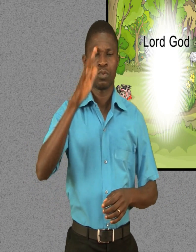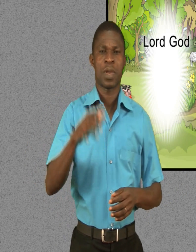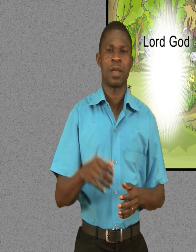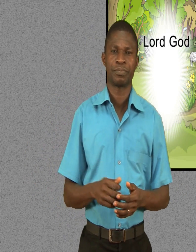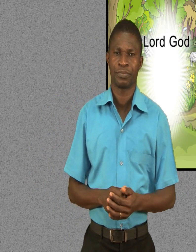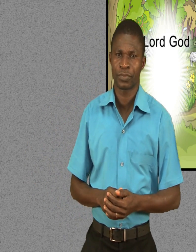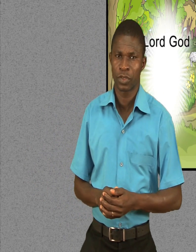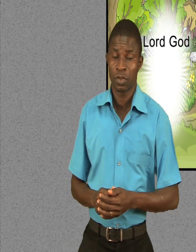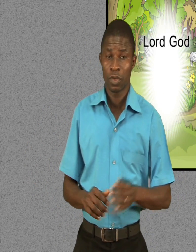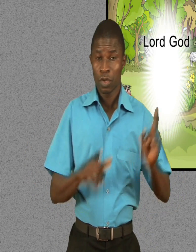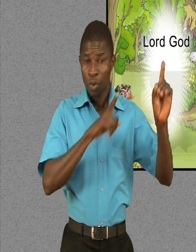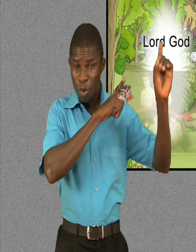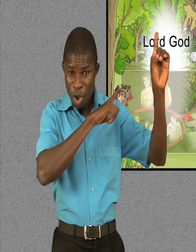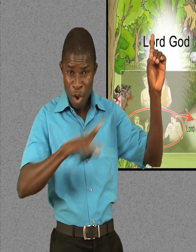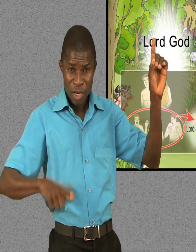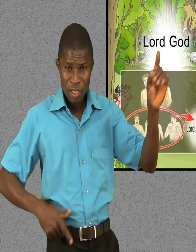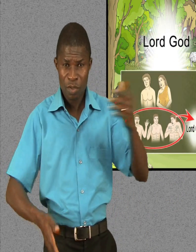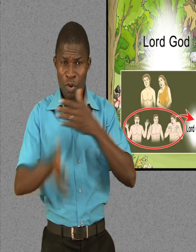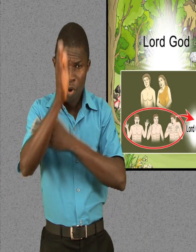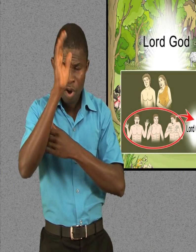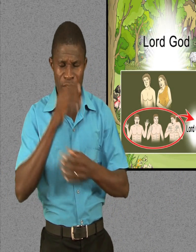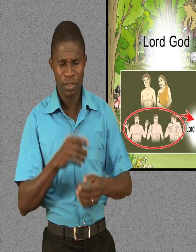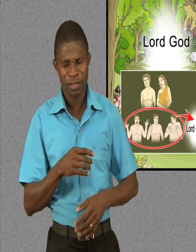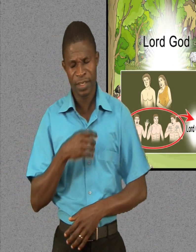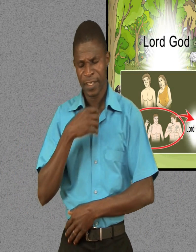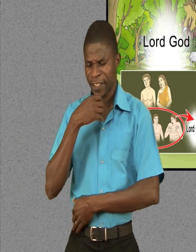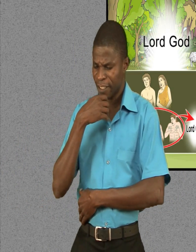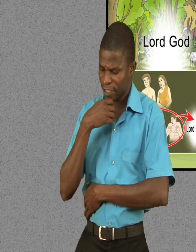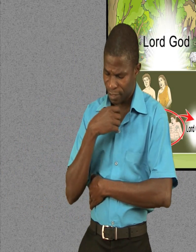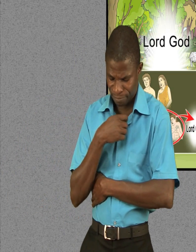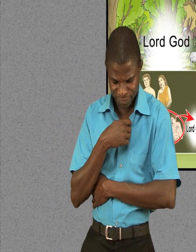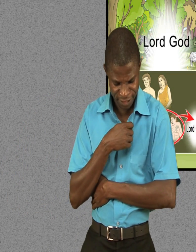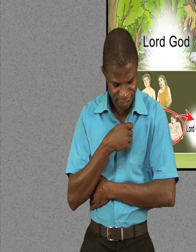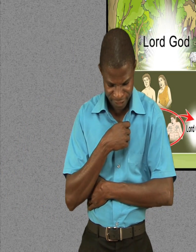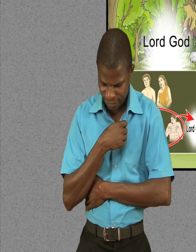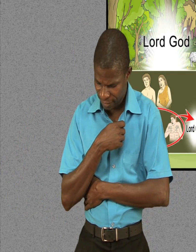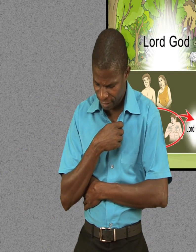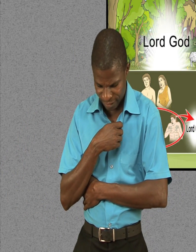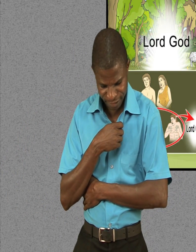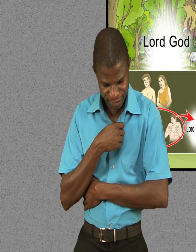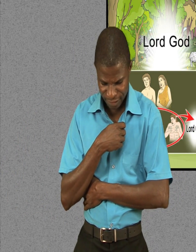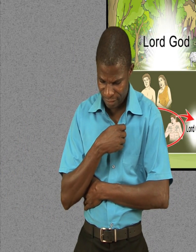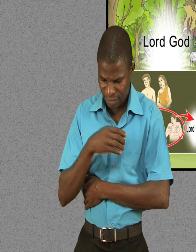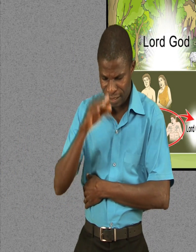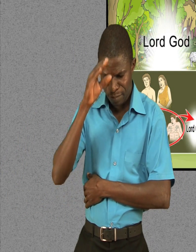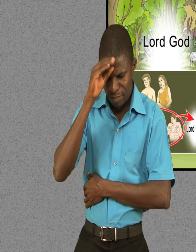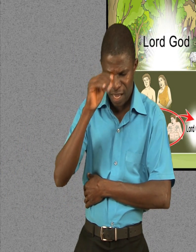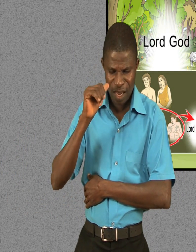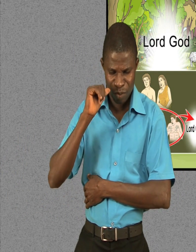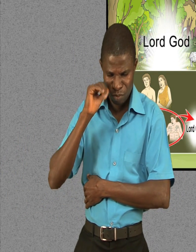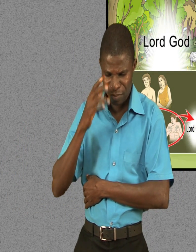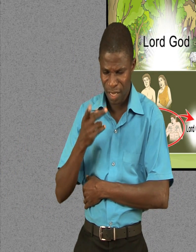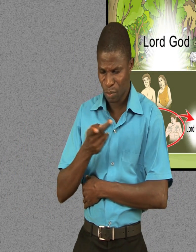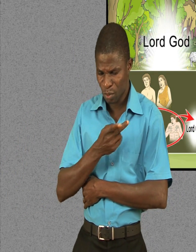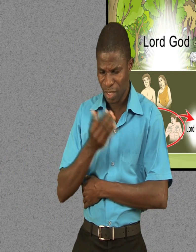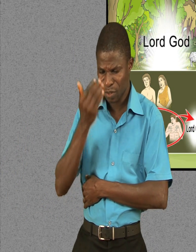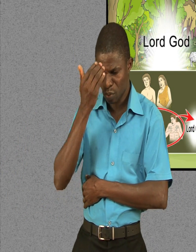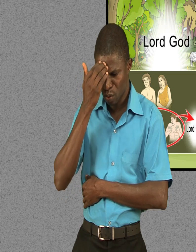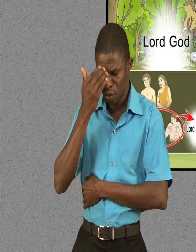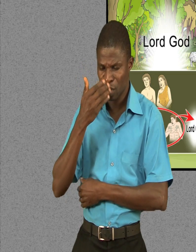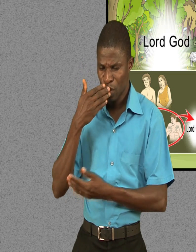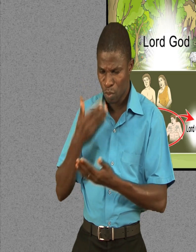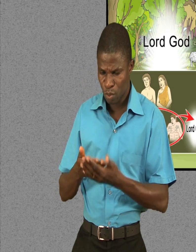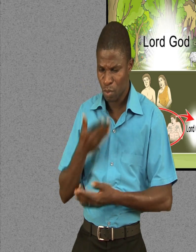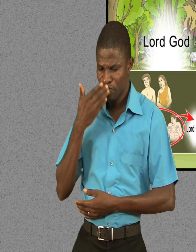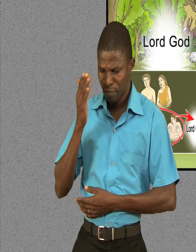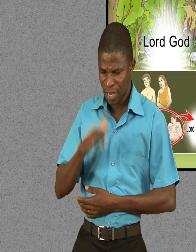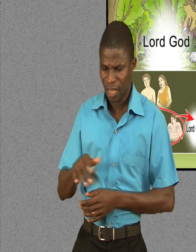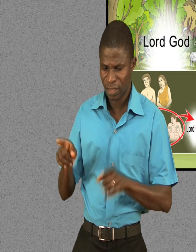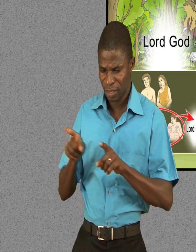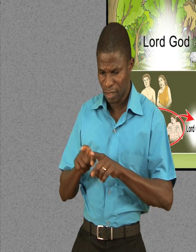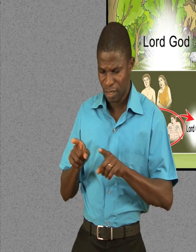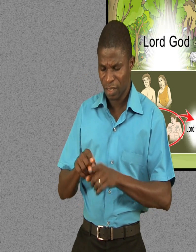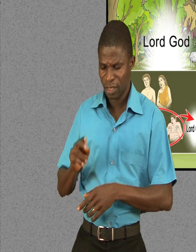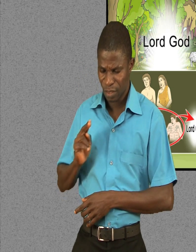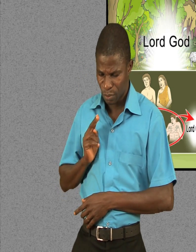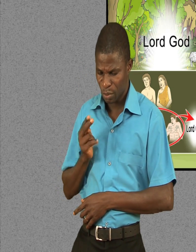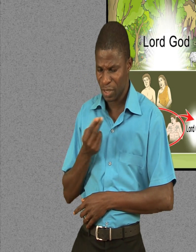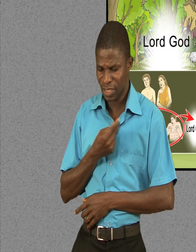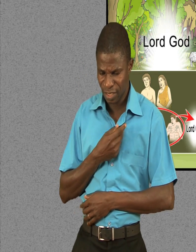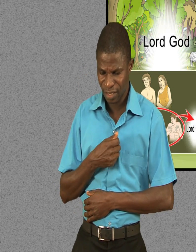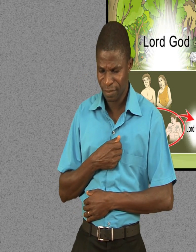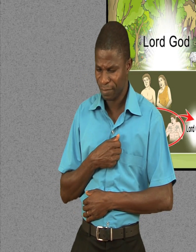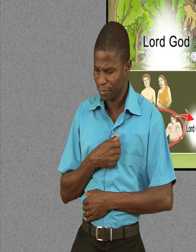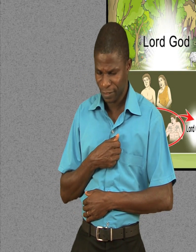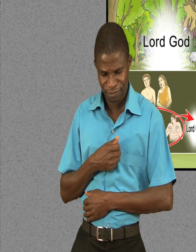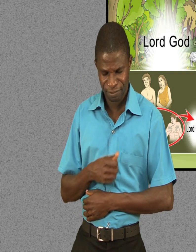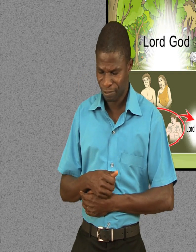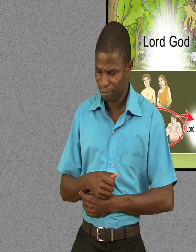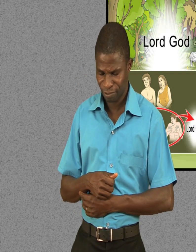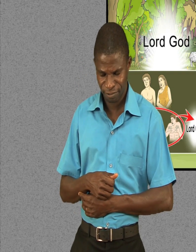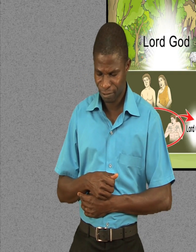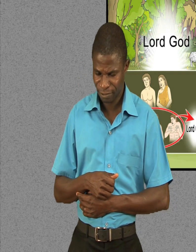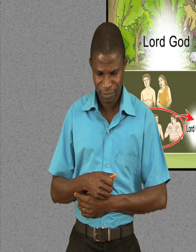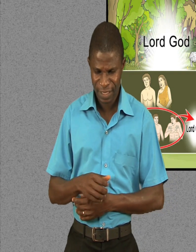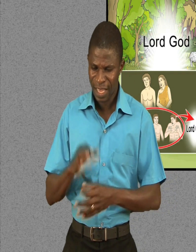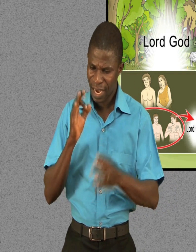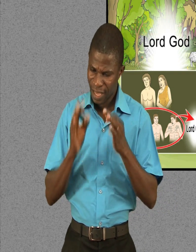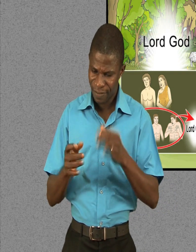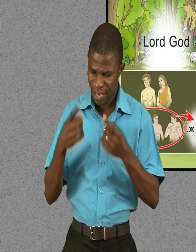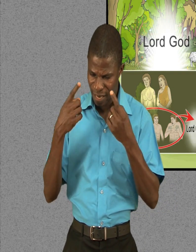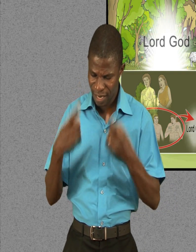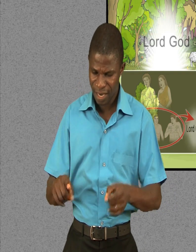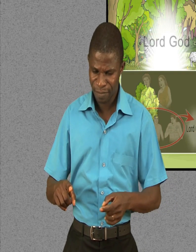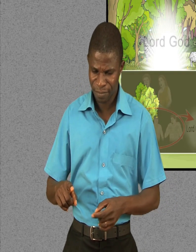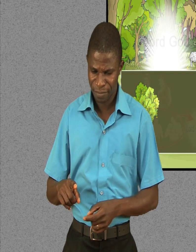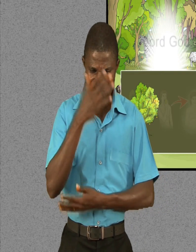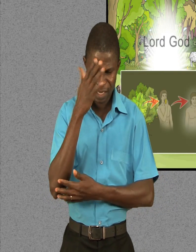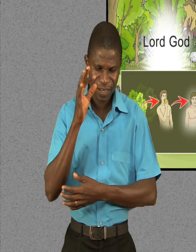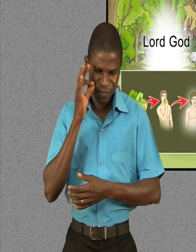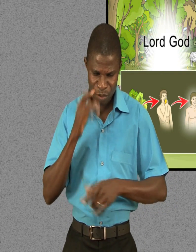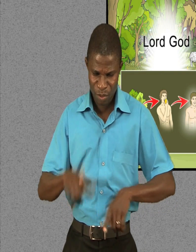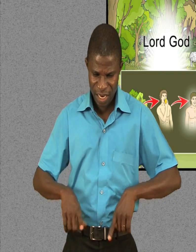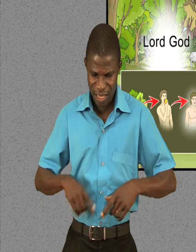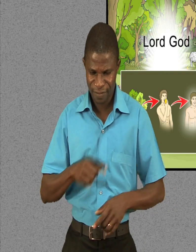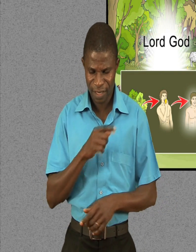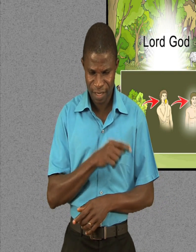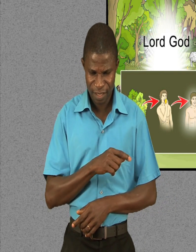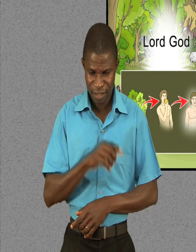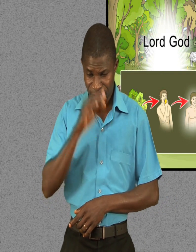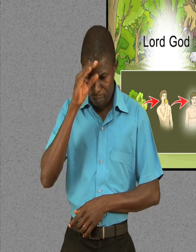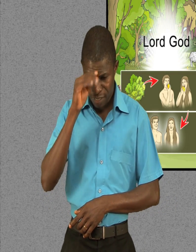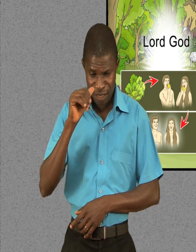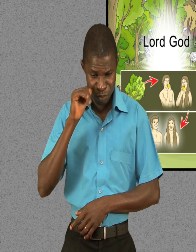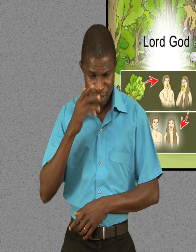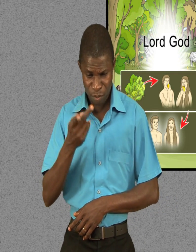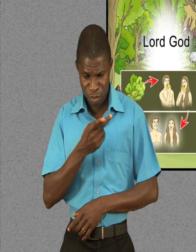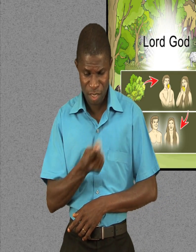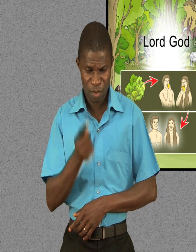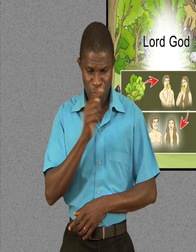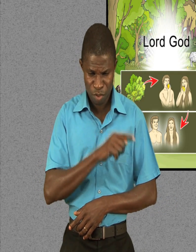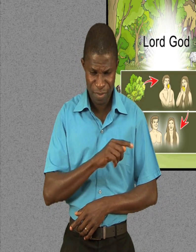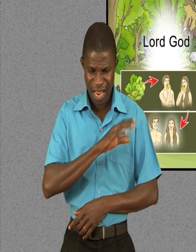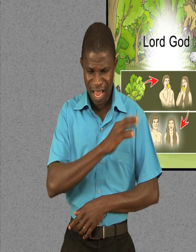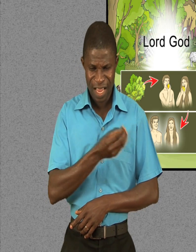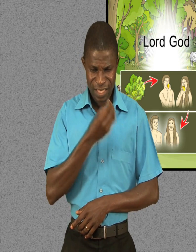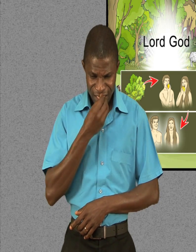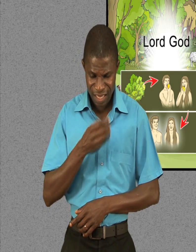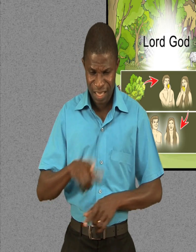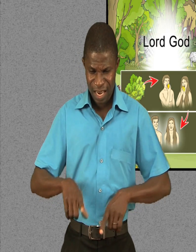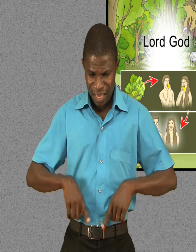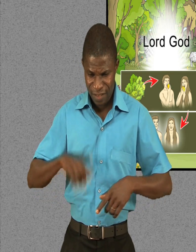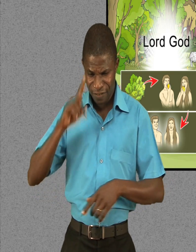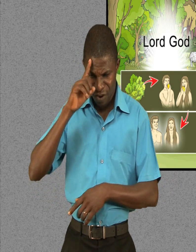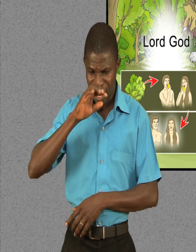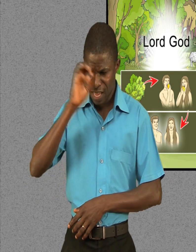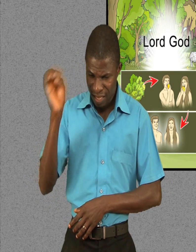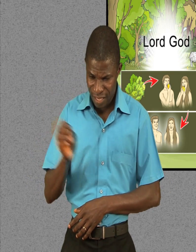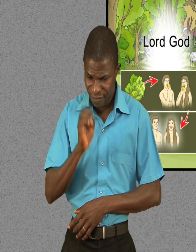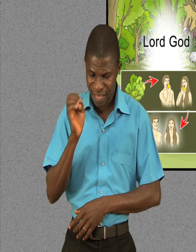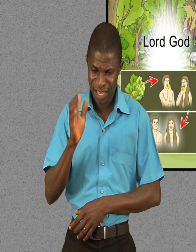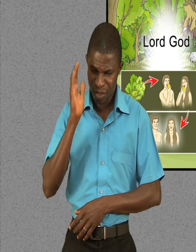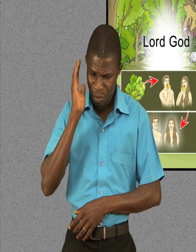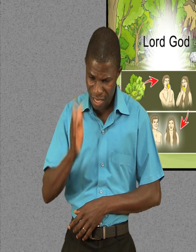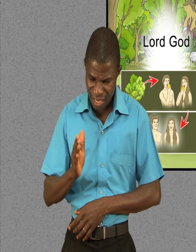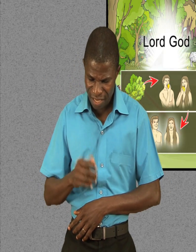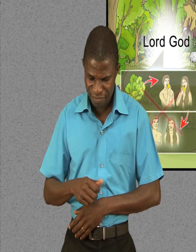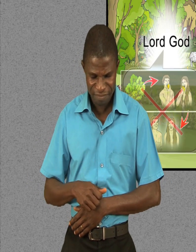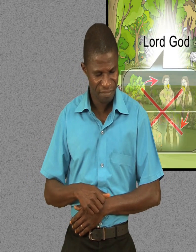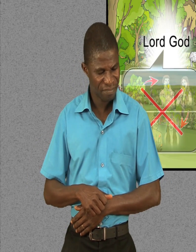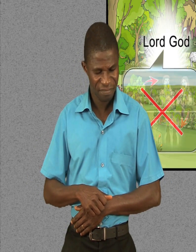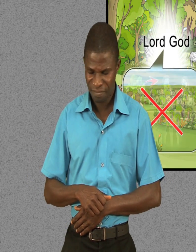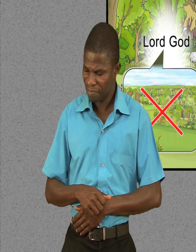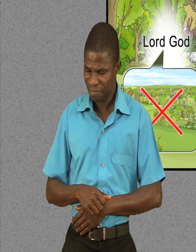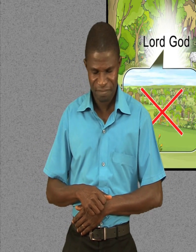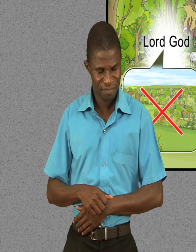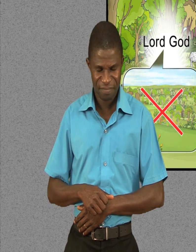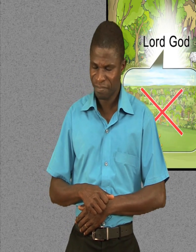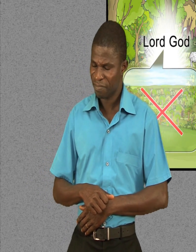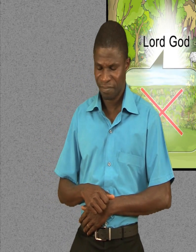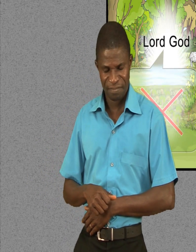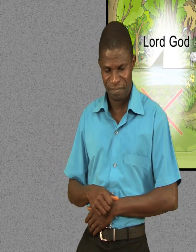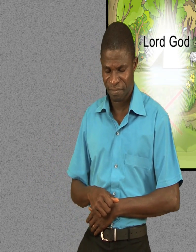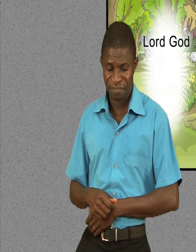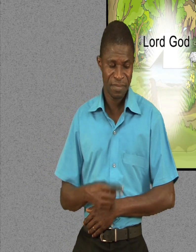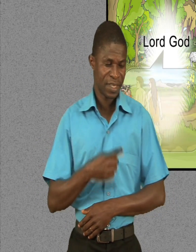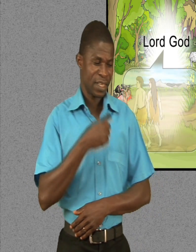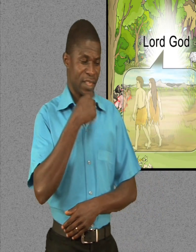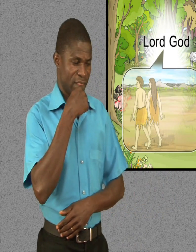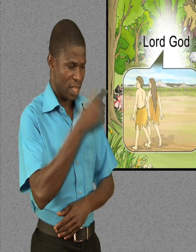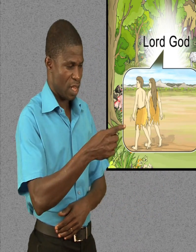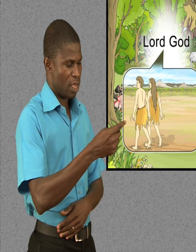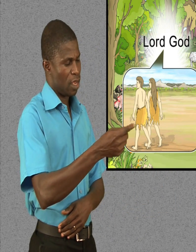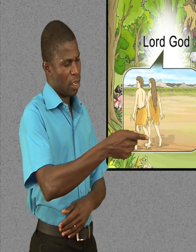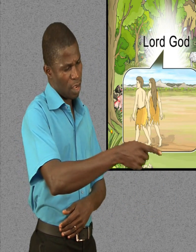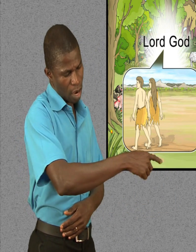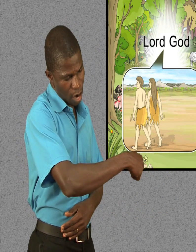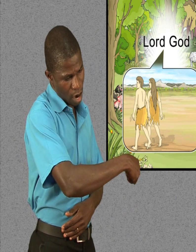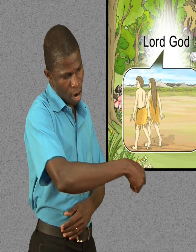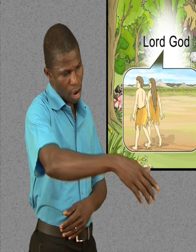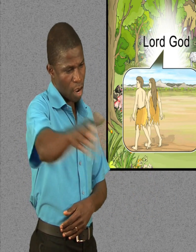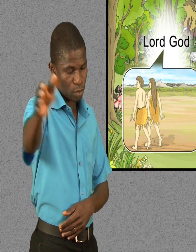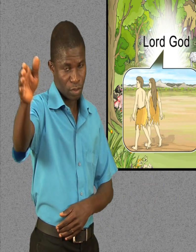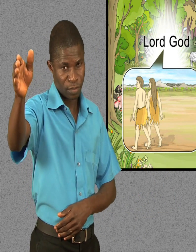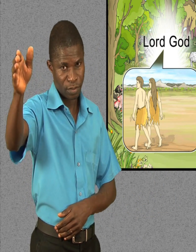Then the LORD God said, “Behold, the man has become like one of Us, knowing good and evil. And now, lest he reach out his hand and take also from the tree of life, and eat, and live forever...”